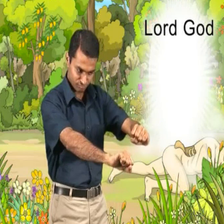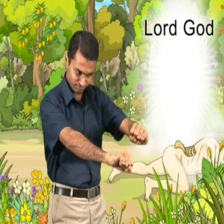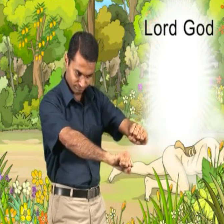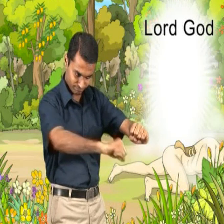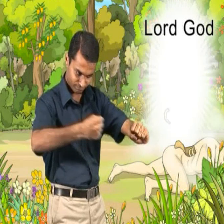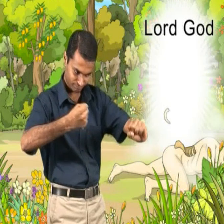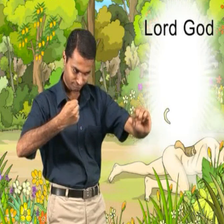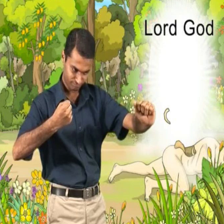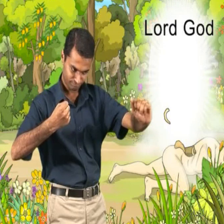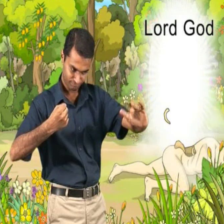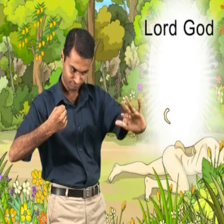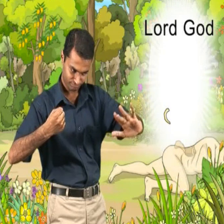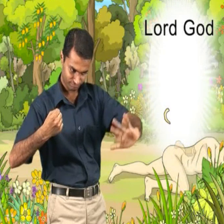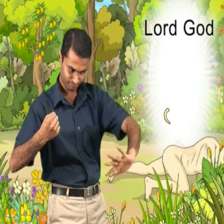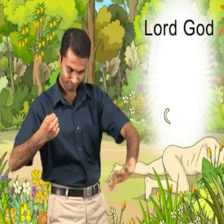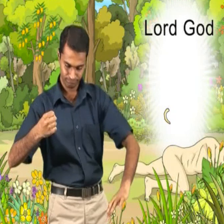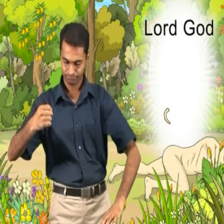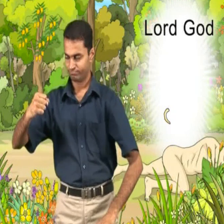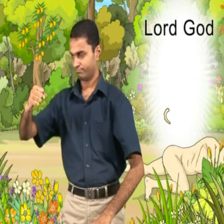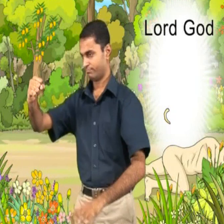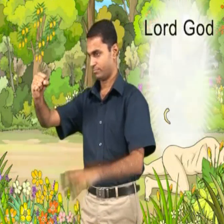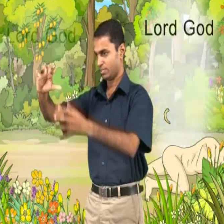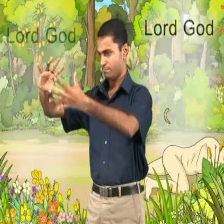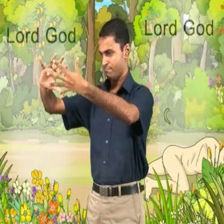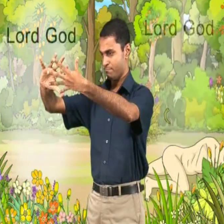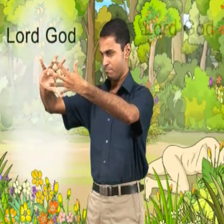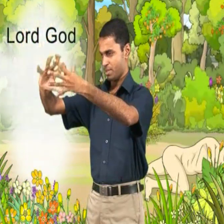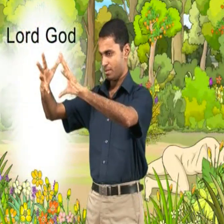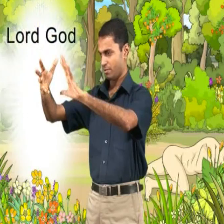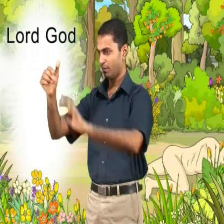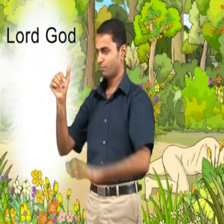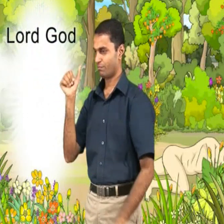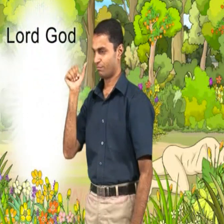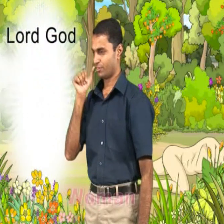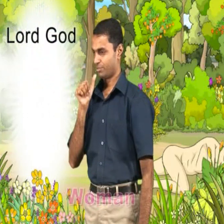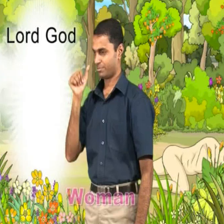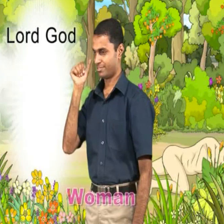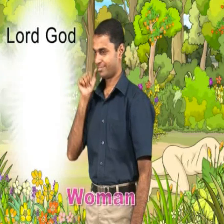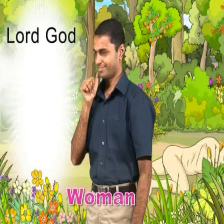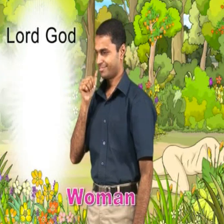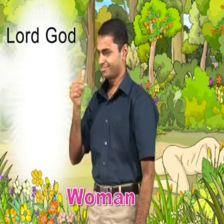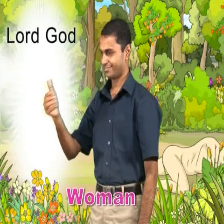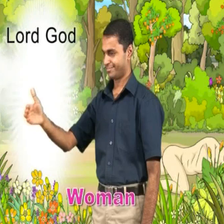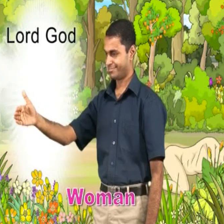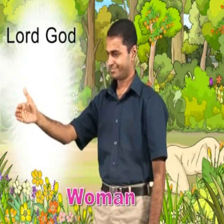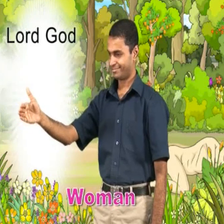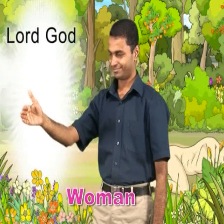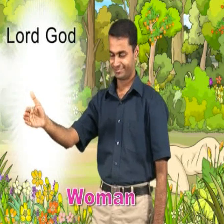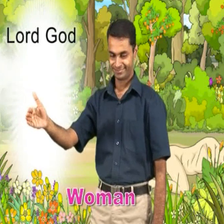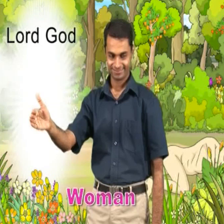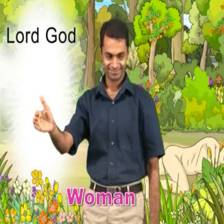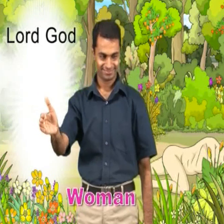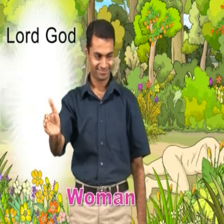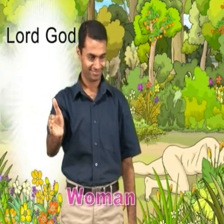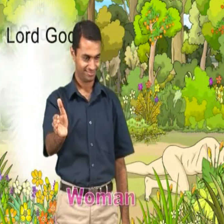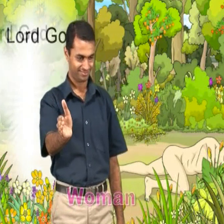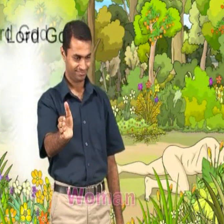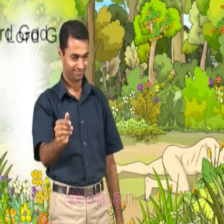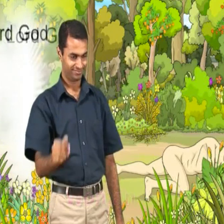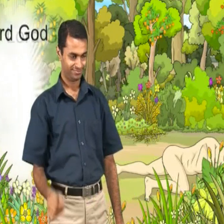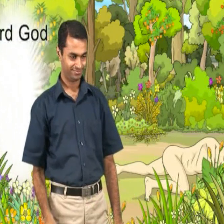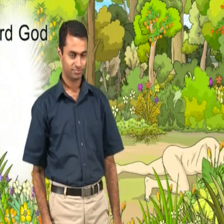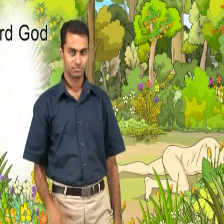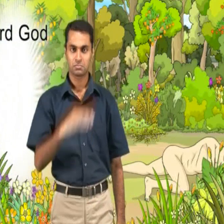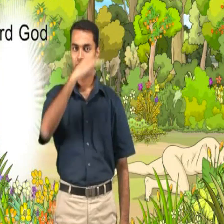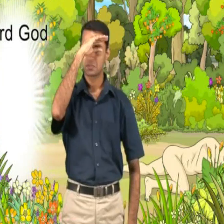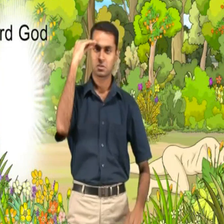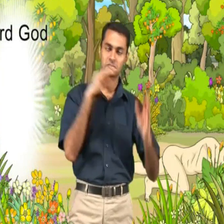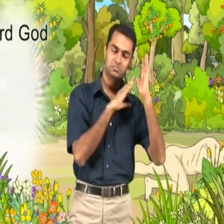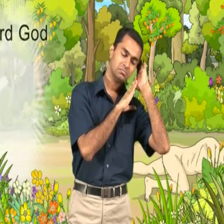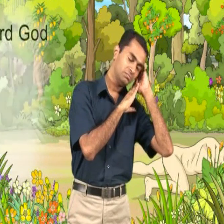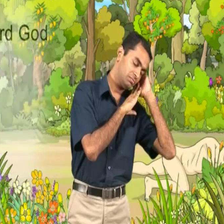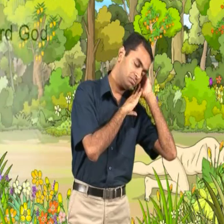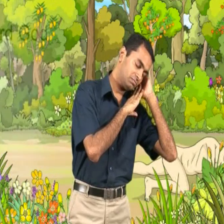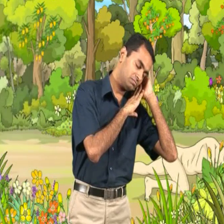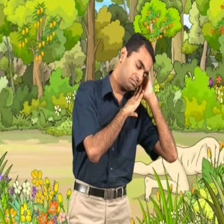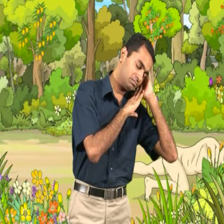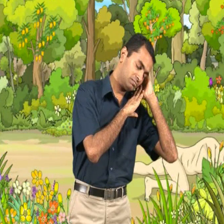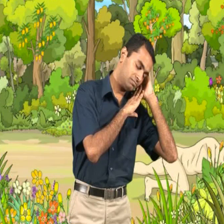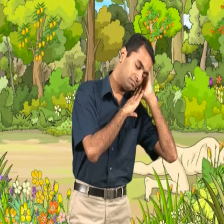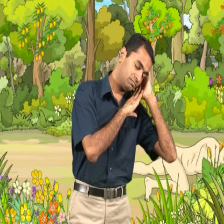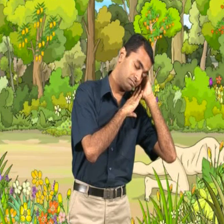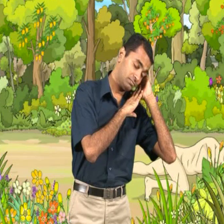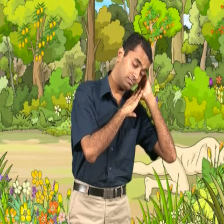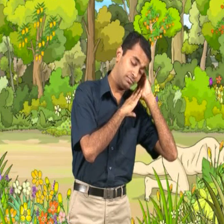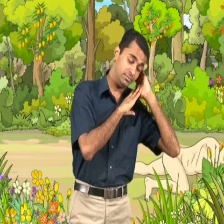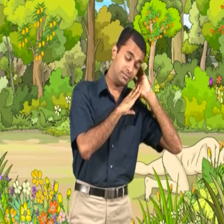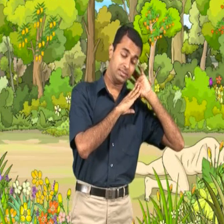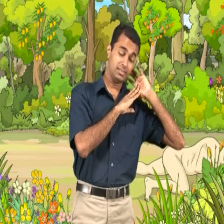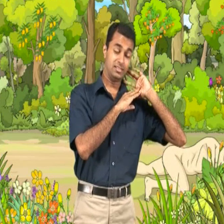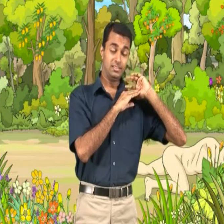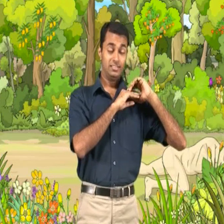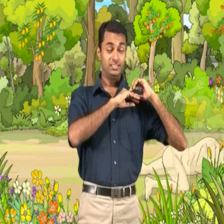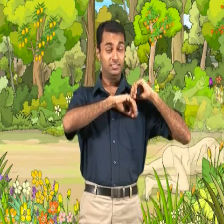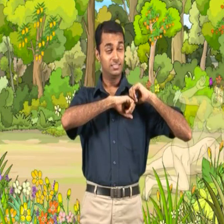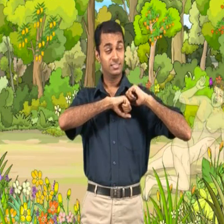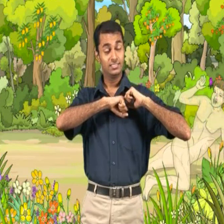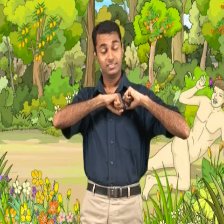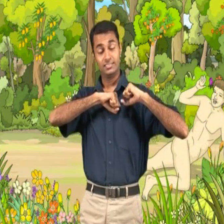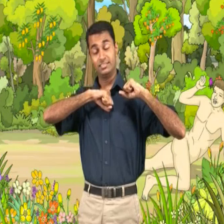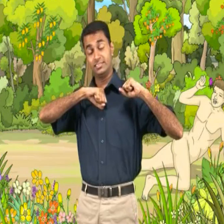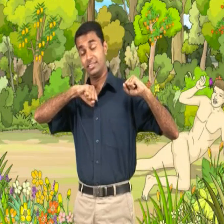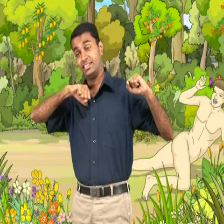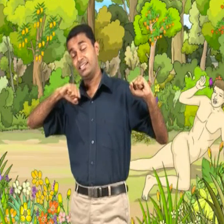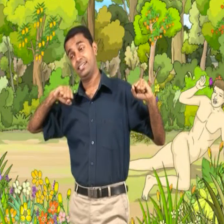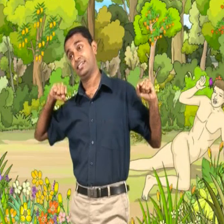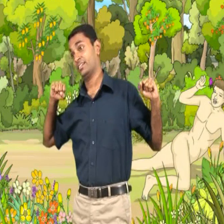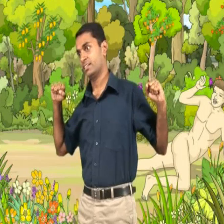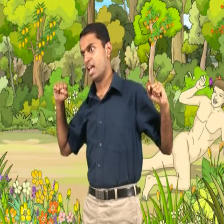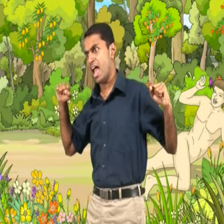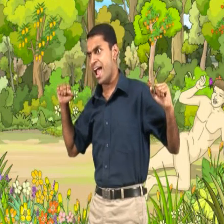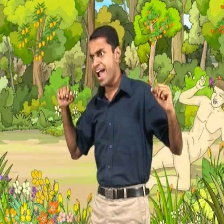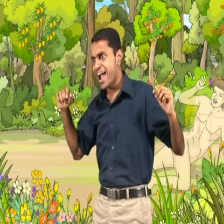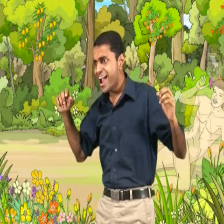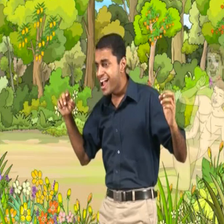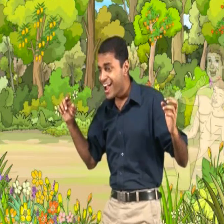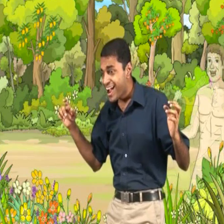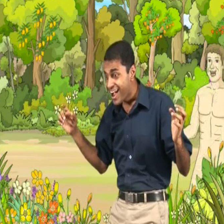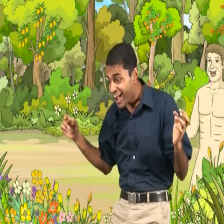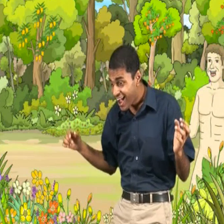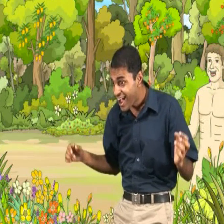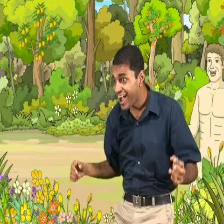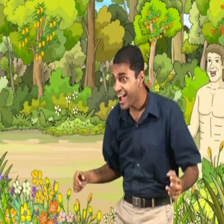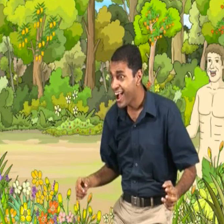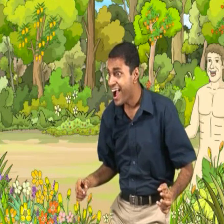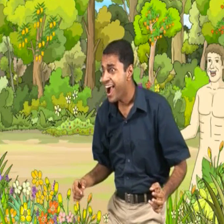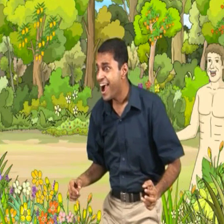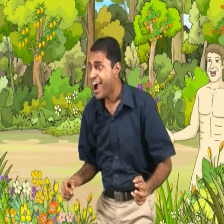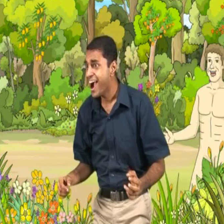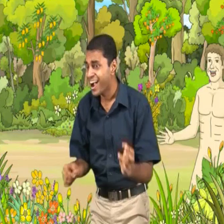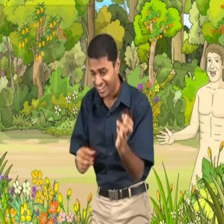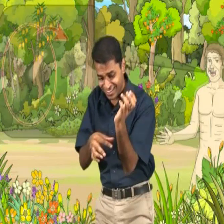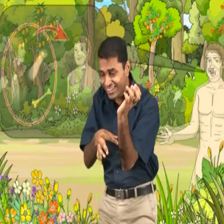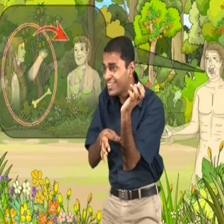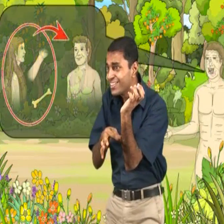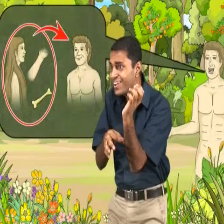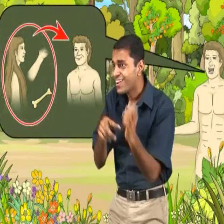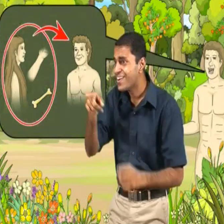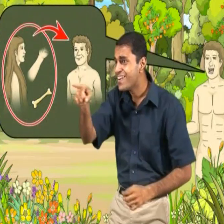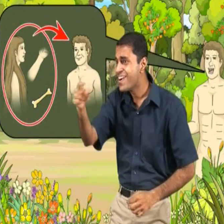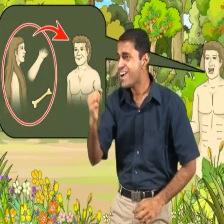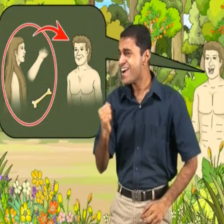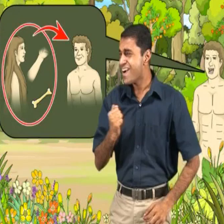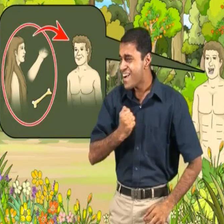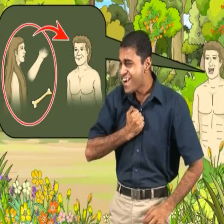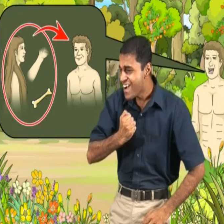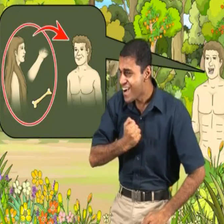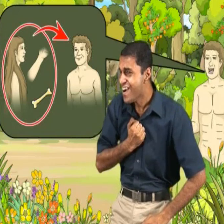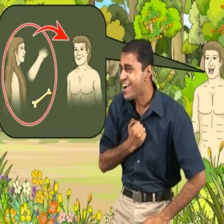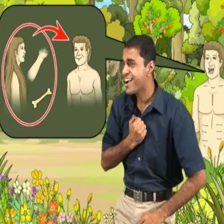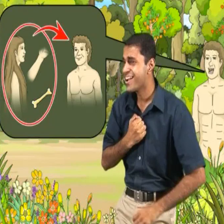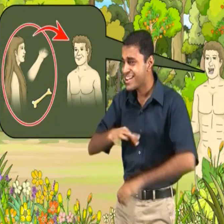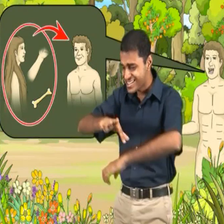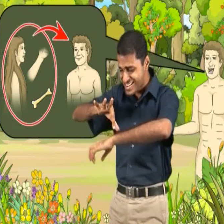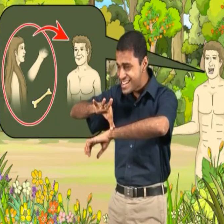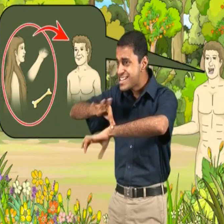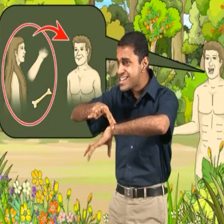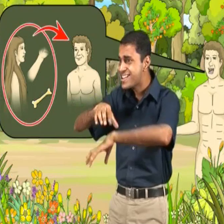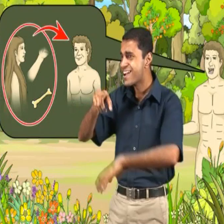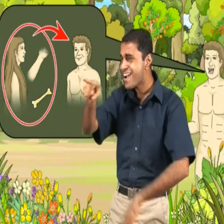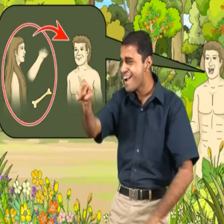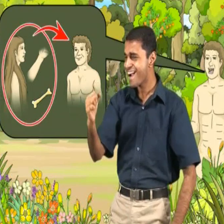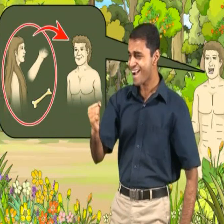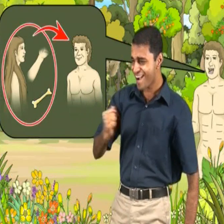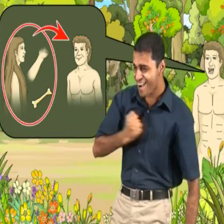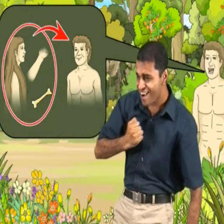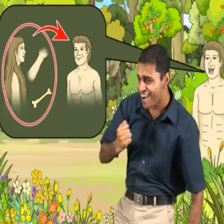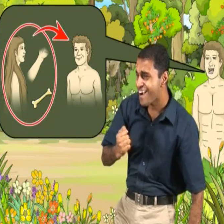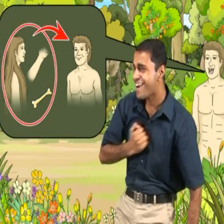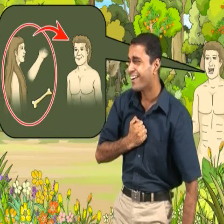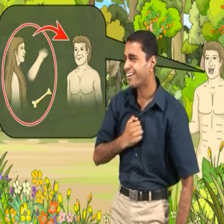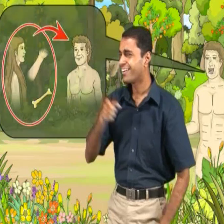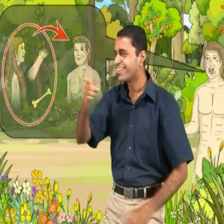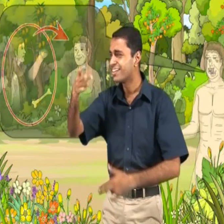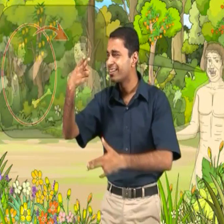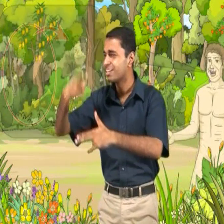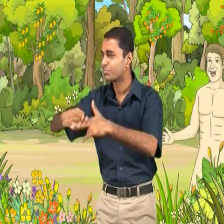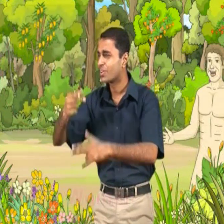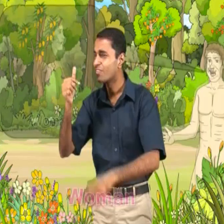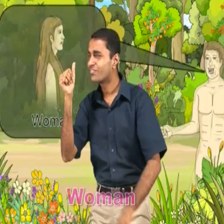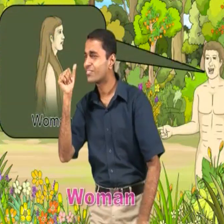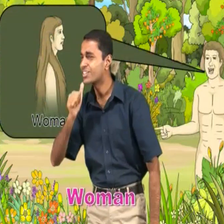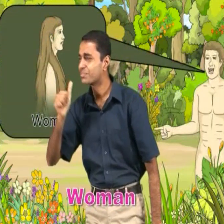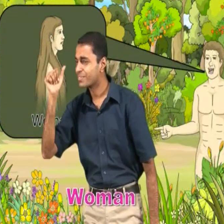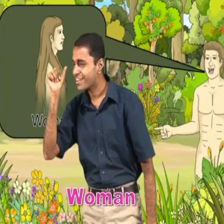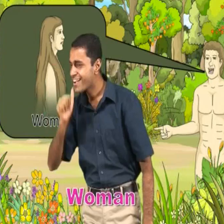And from the rib that the LORD God had taken from the man, He made a woman and brought her to him. And the man said: “This is now bone of my bones and flesh of my flesh;